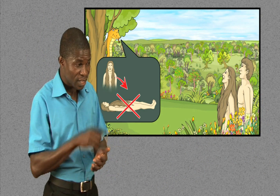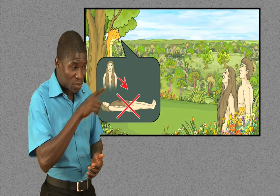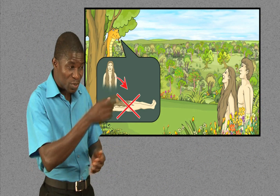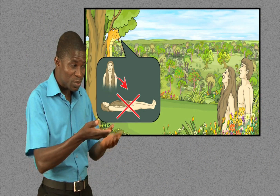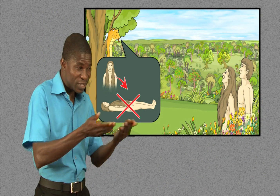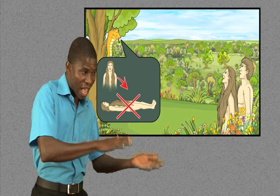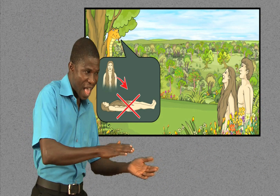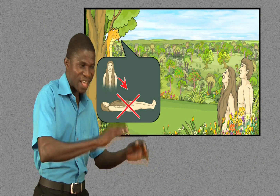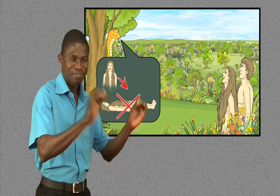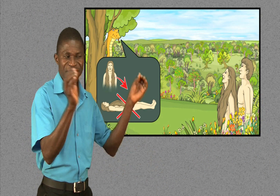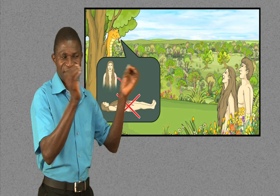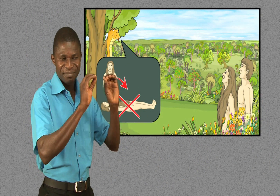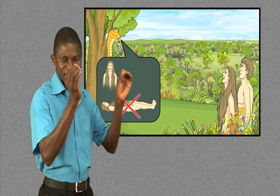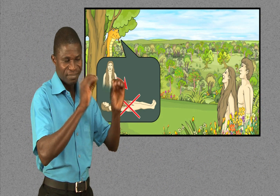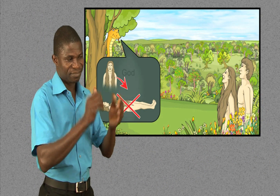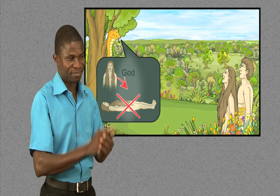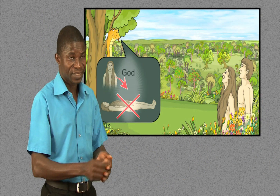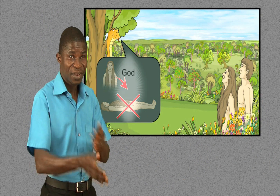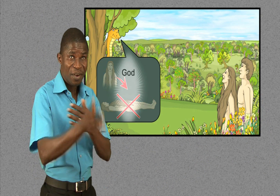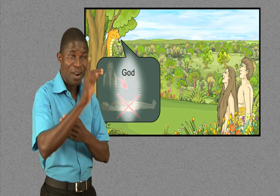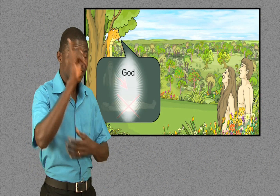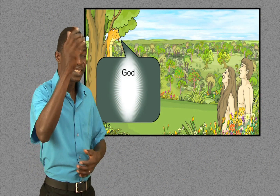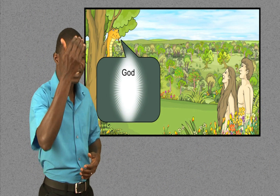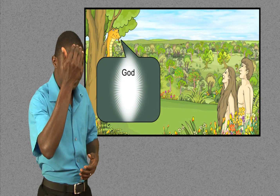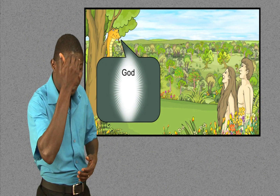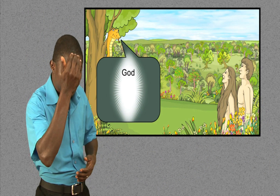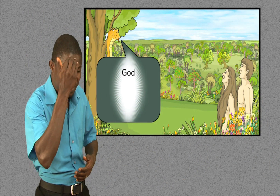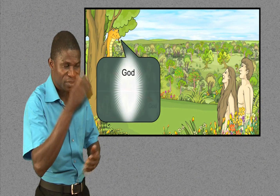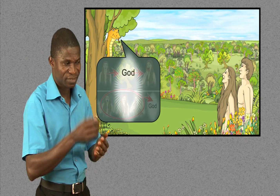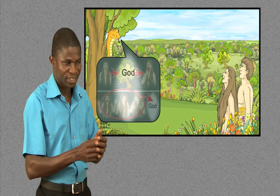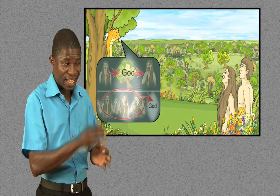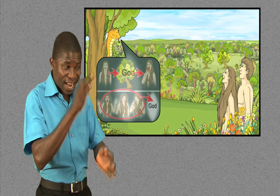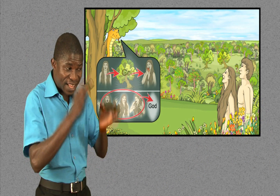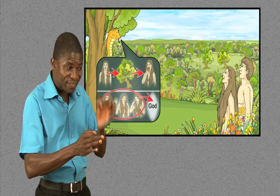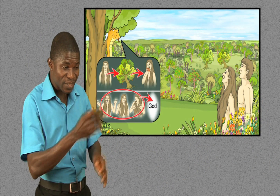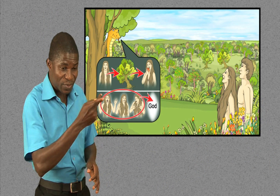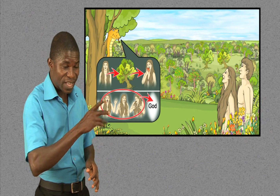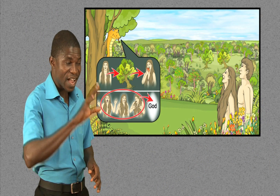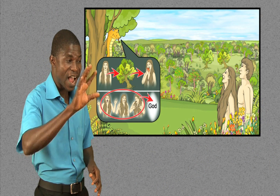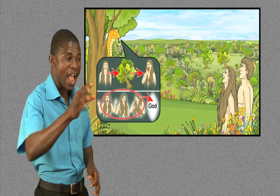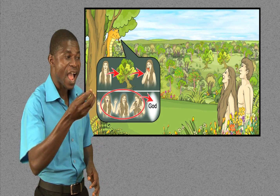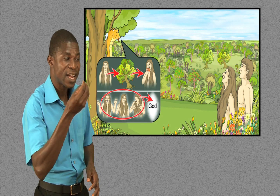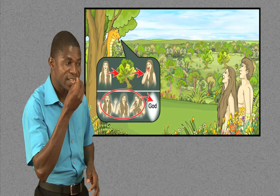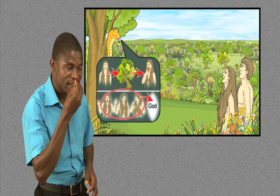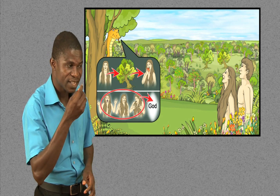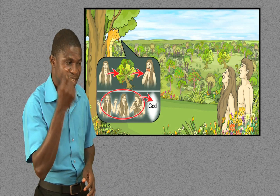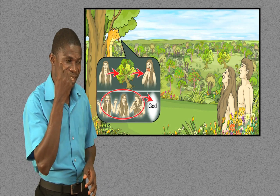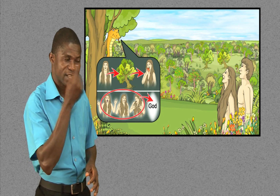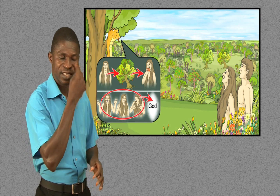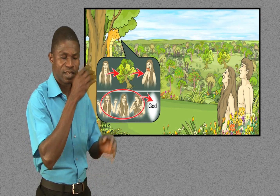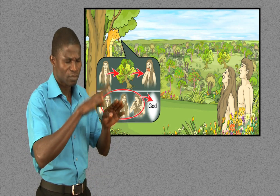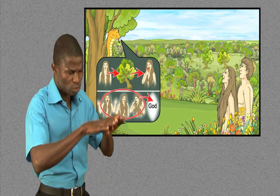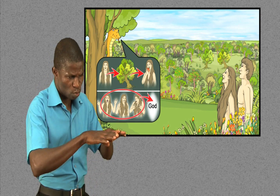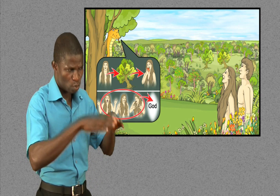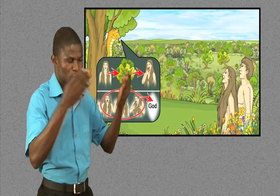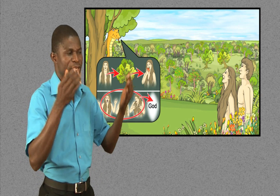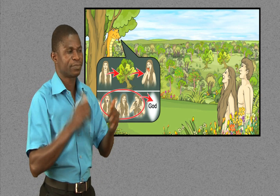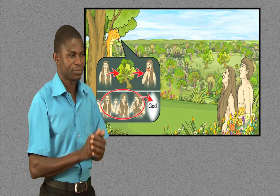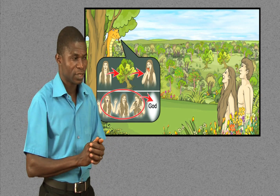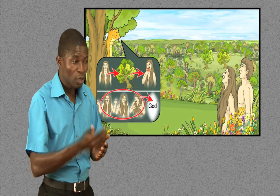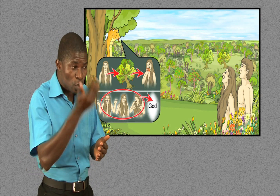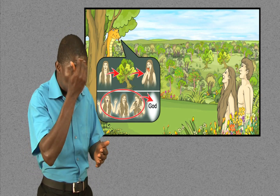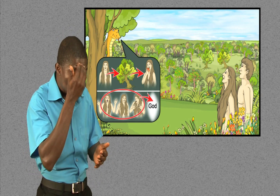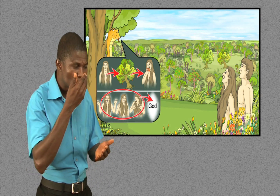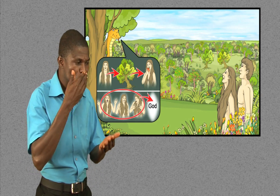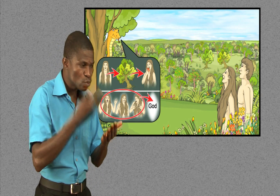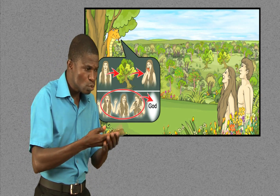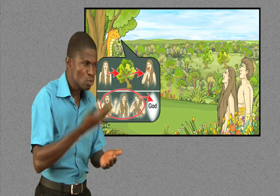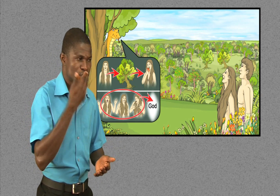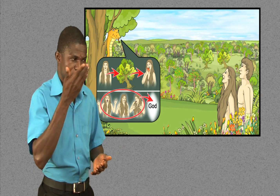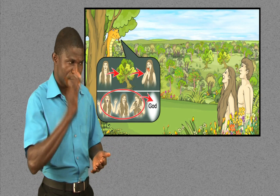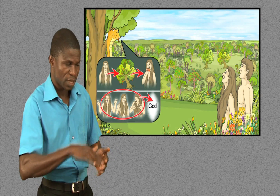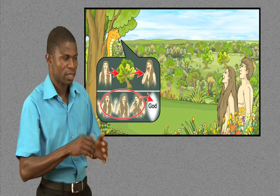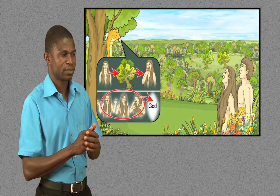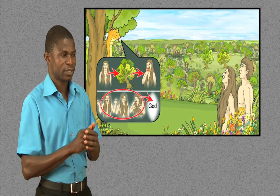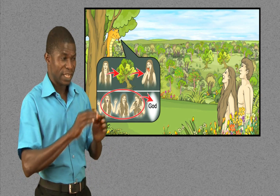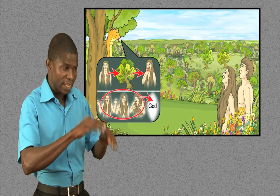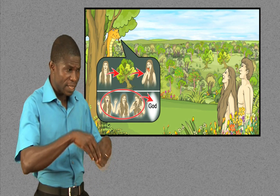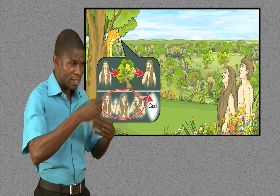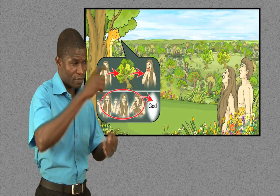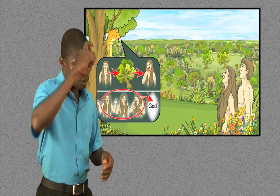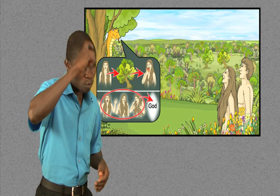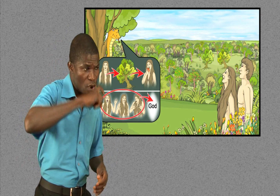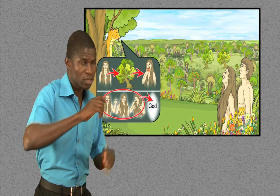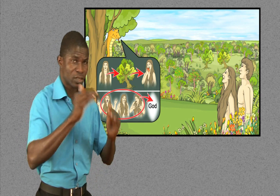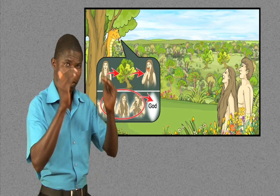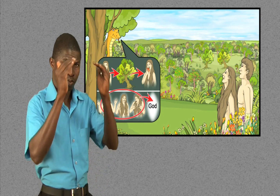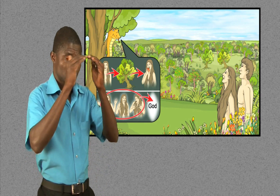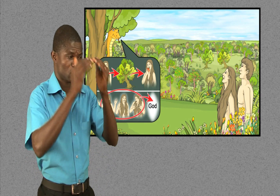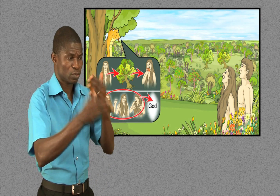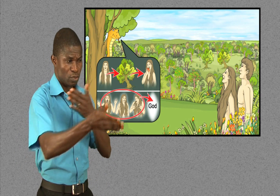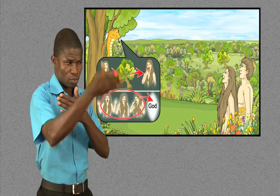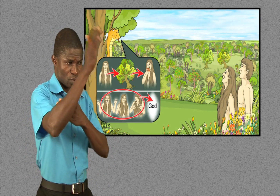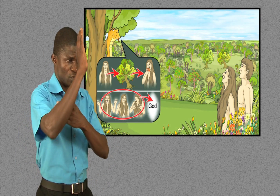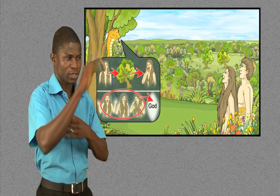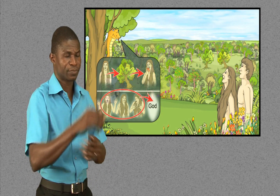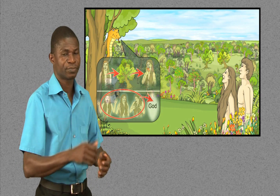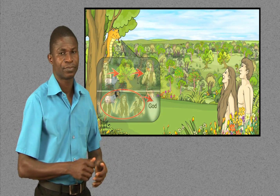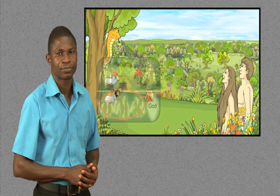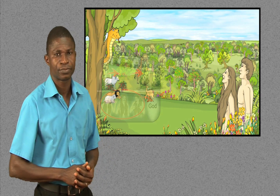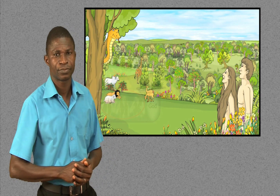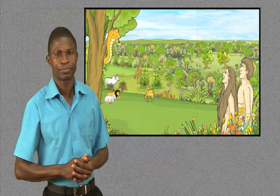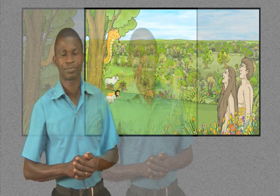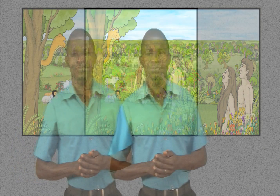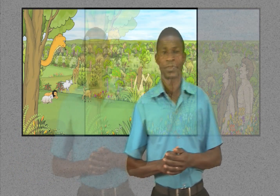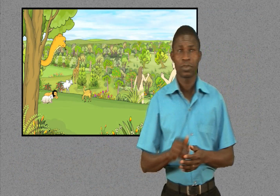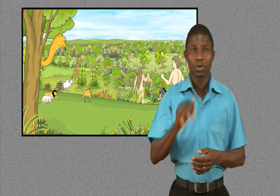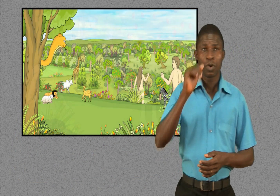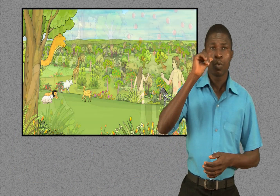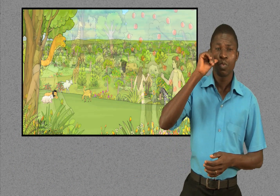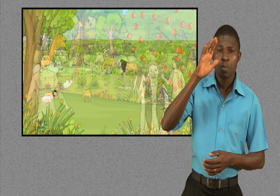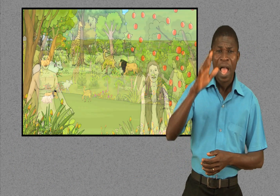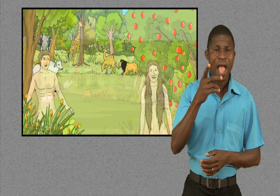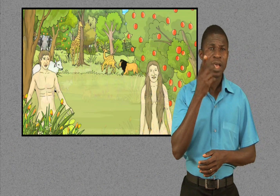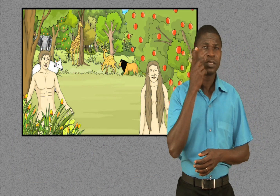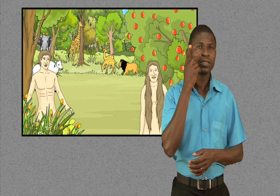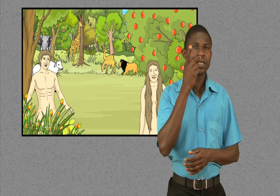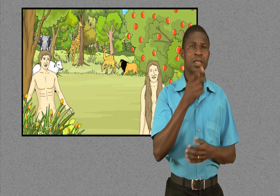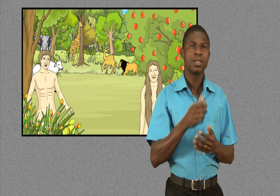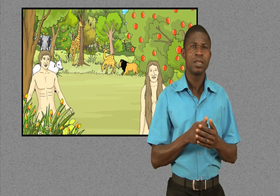“For God knows that in the day you eat of it, your eyes will be opened and you will be like God, knowing good and evil.”